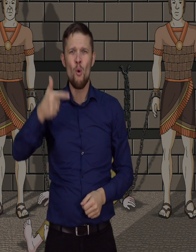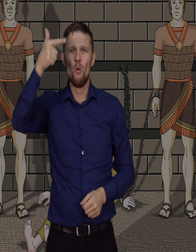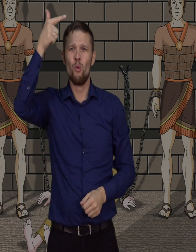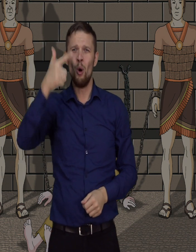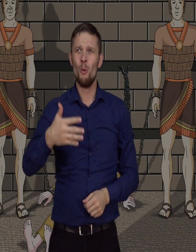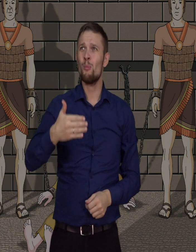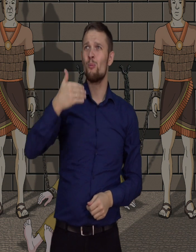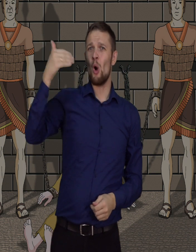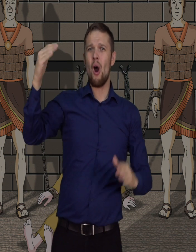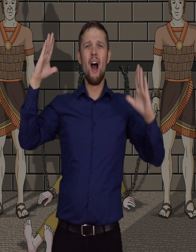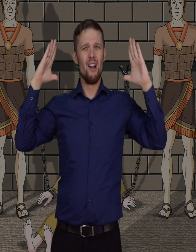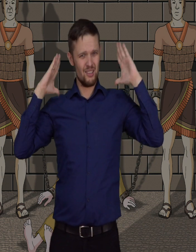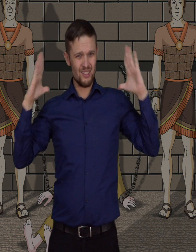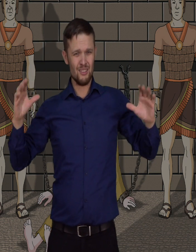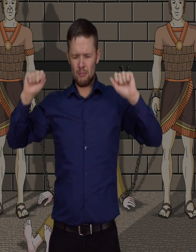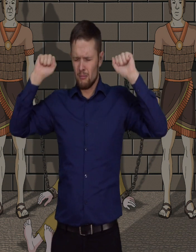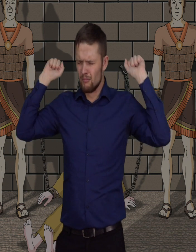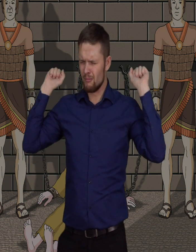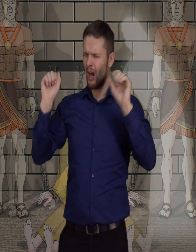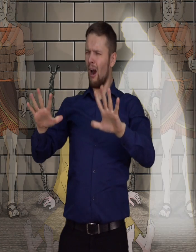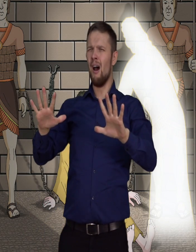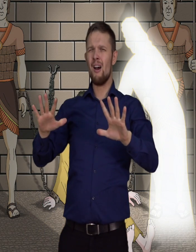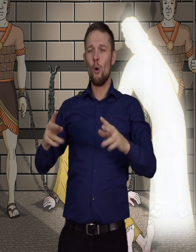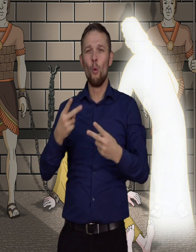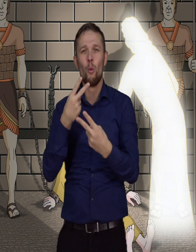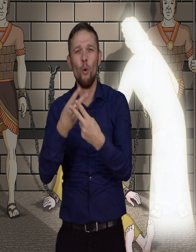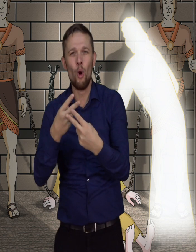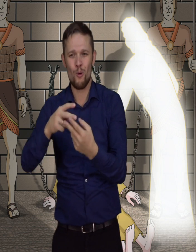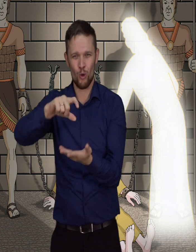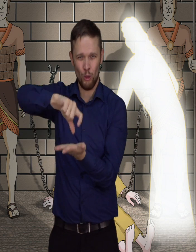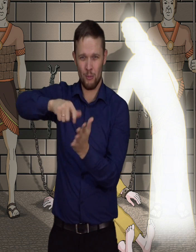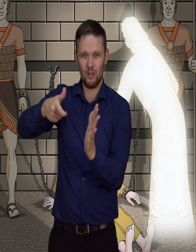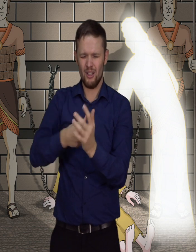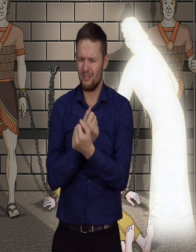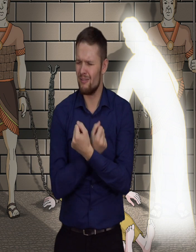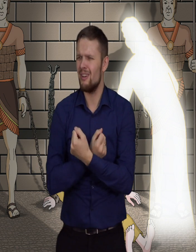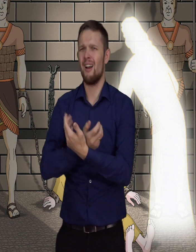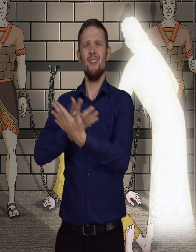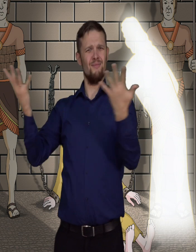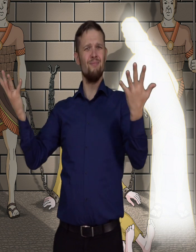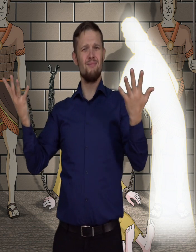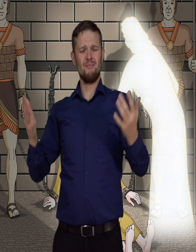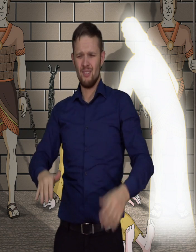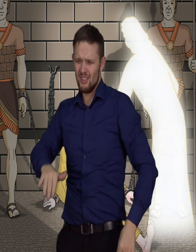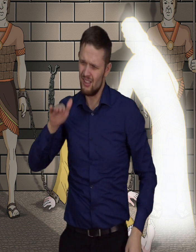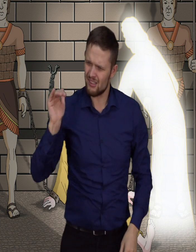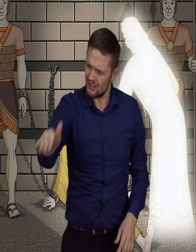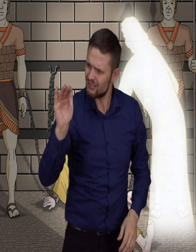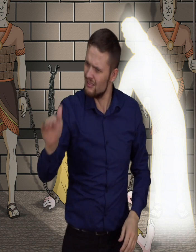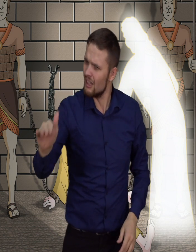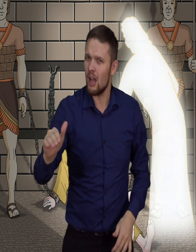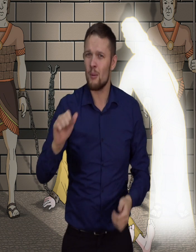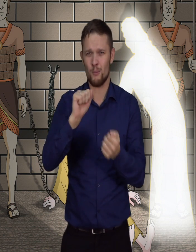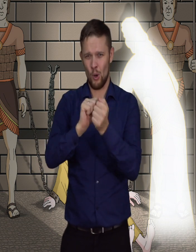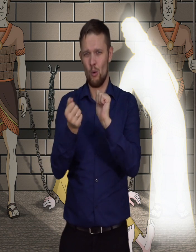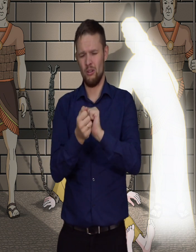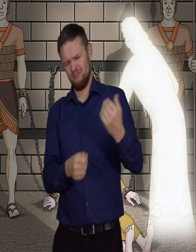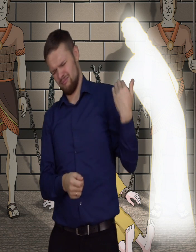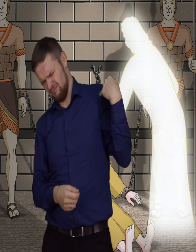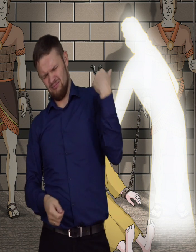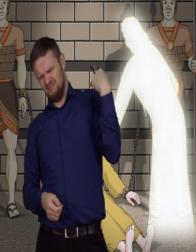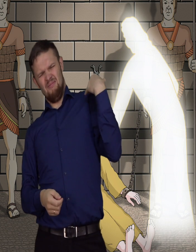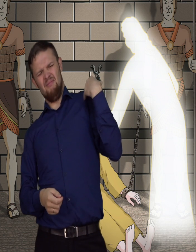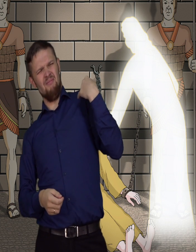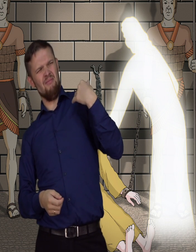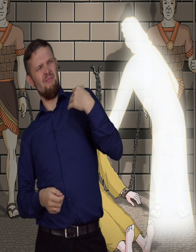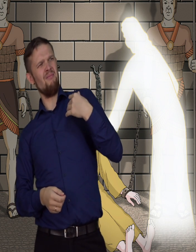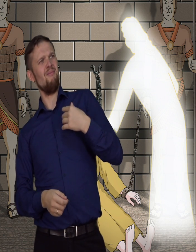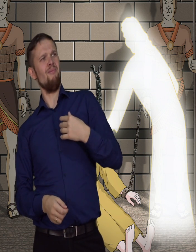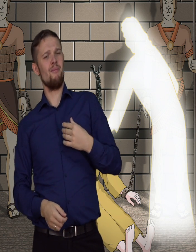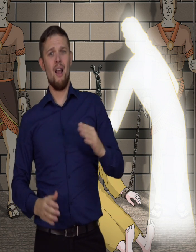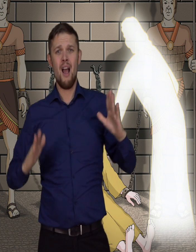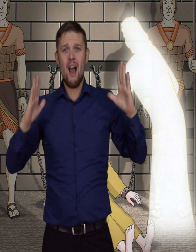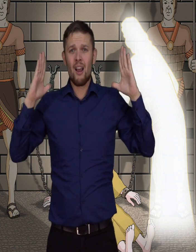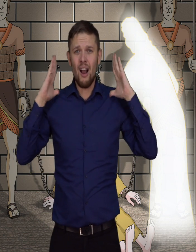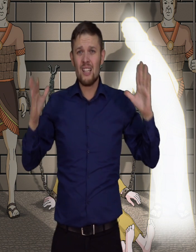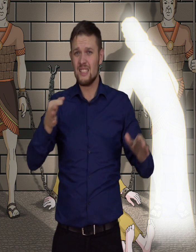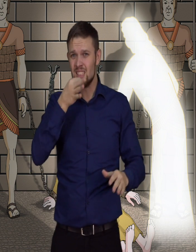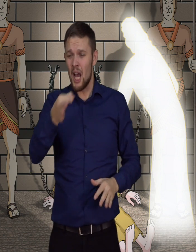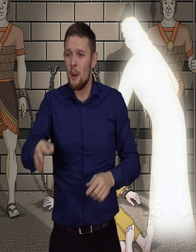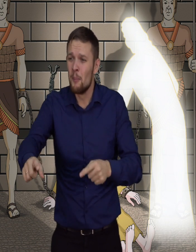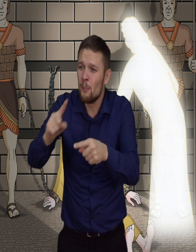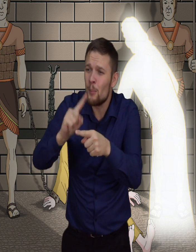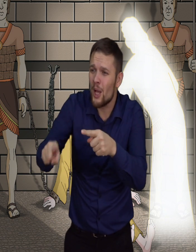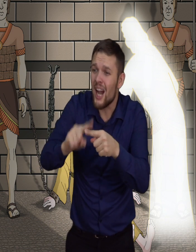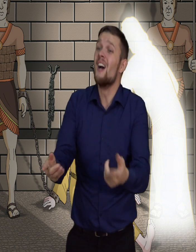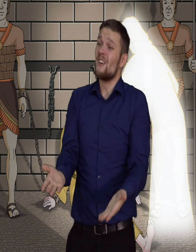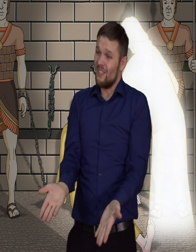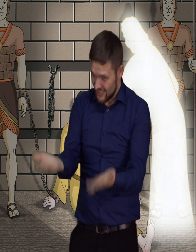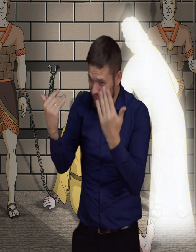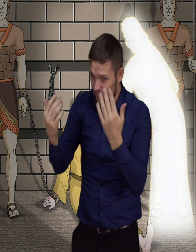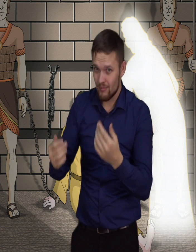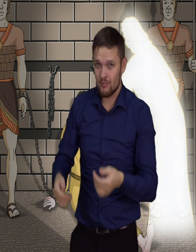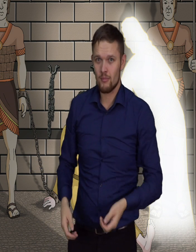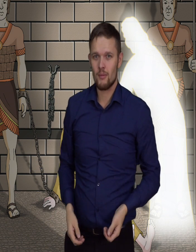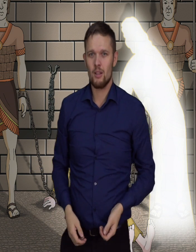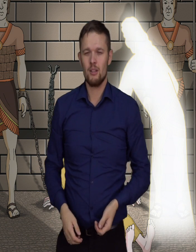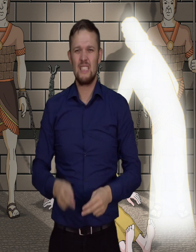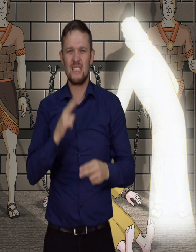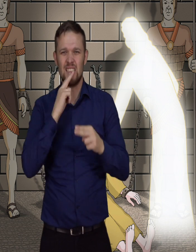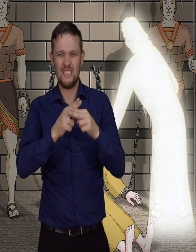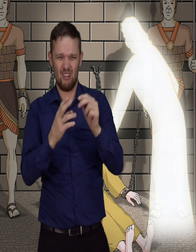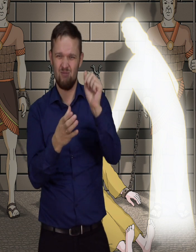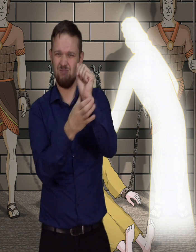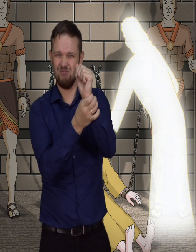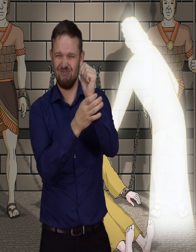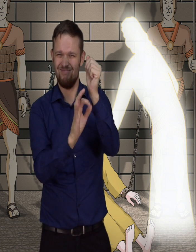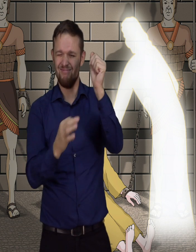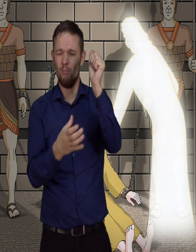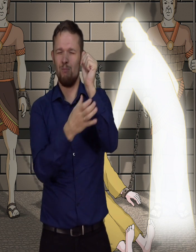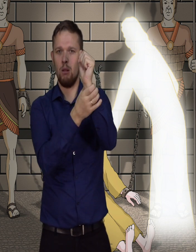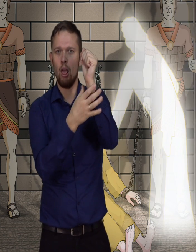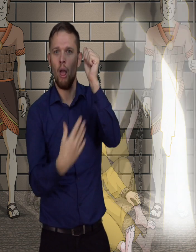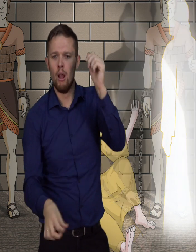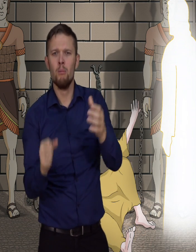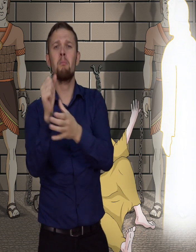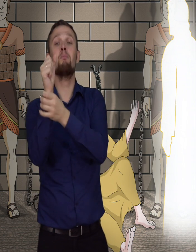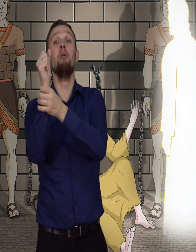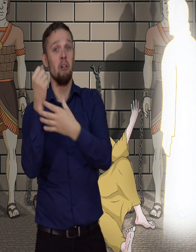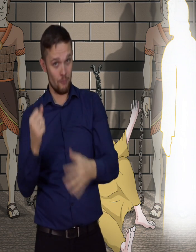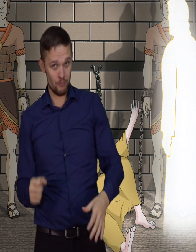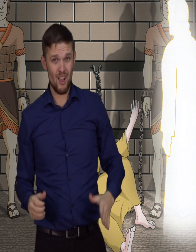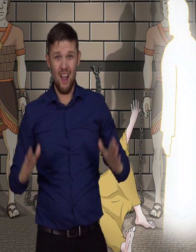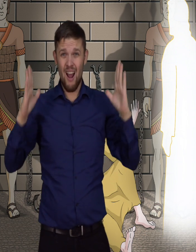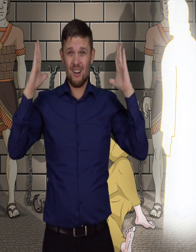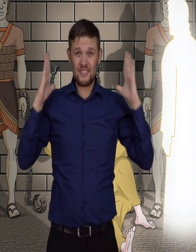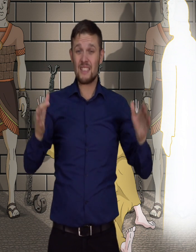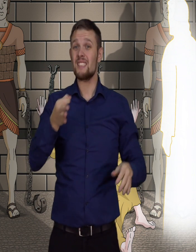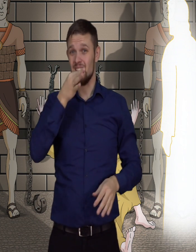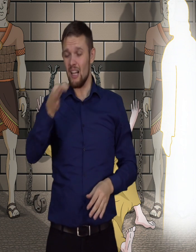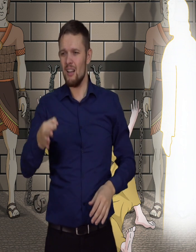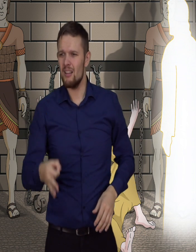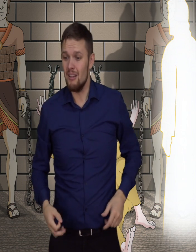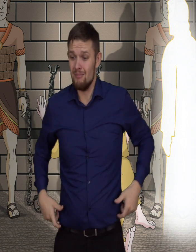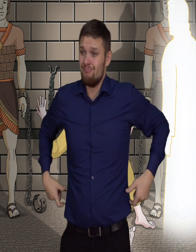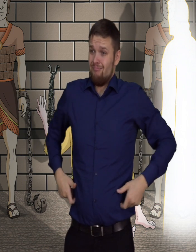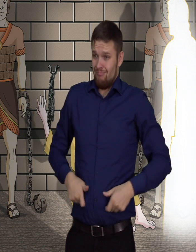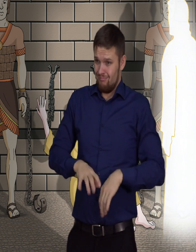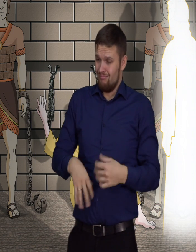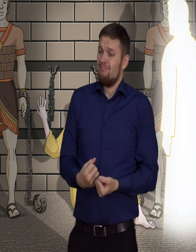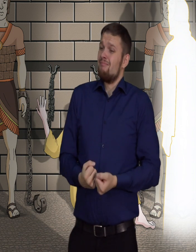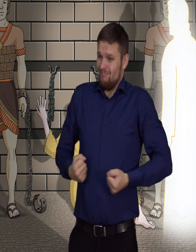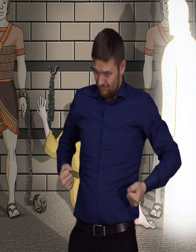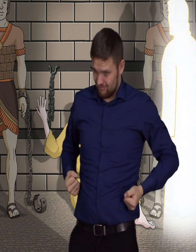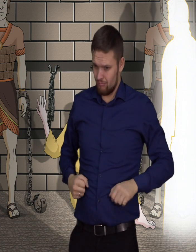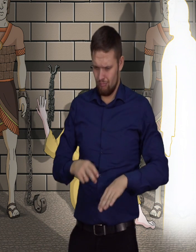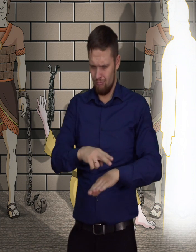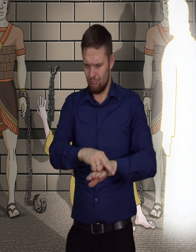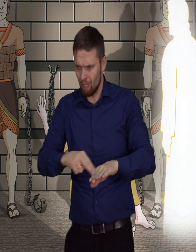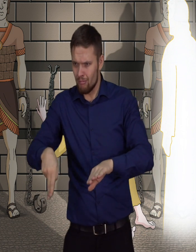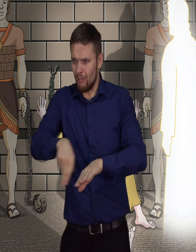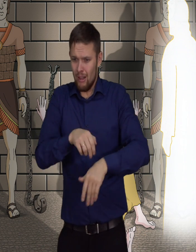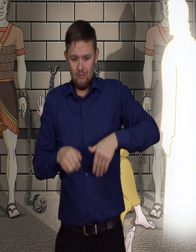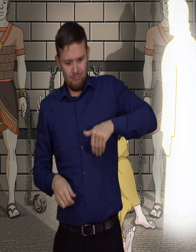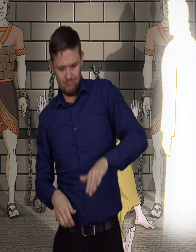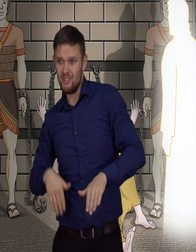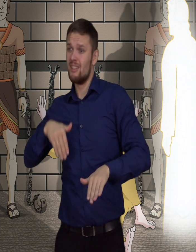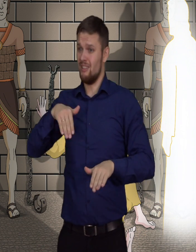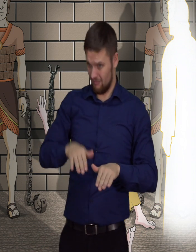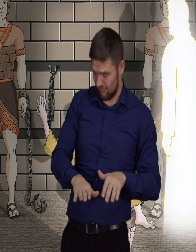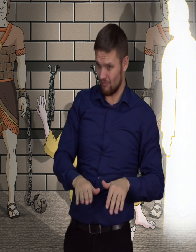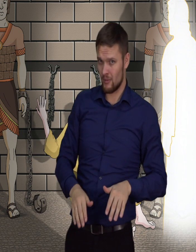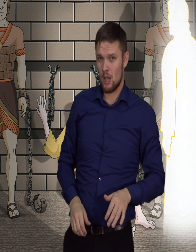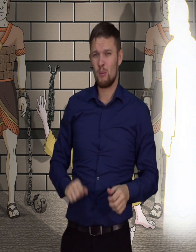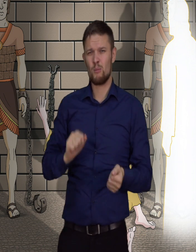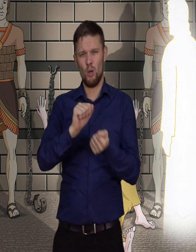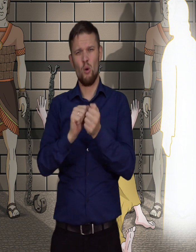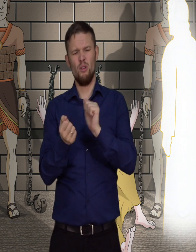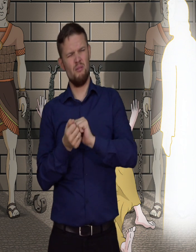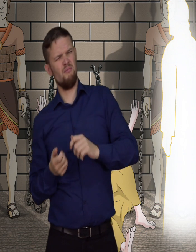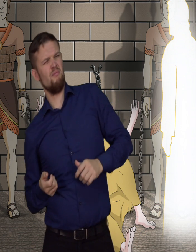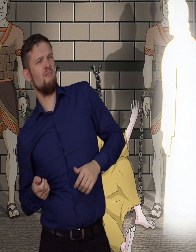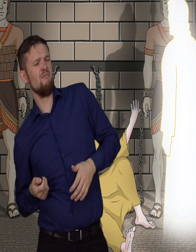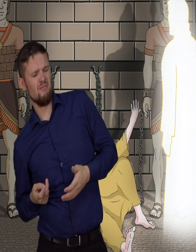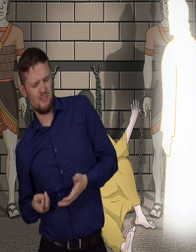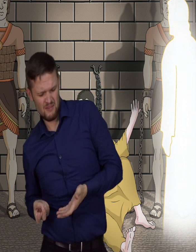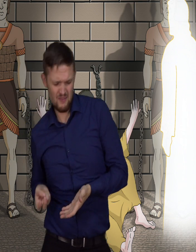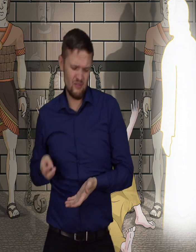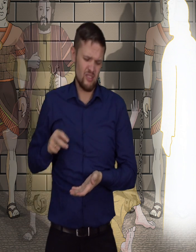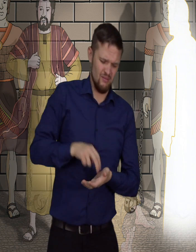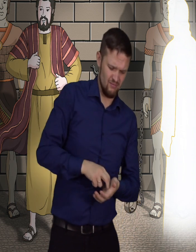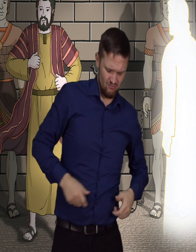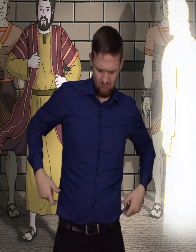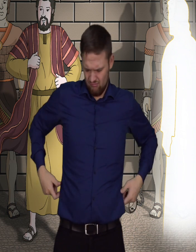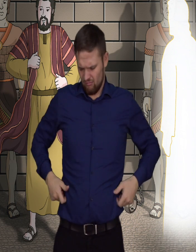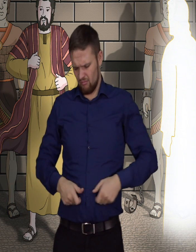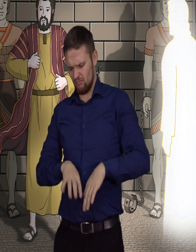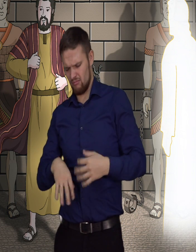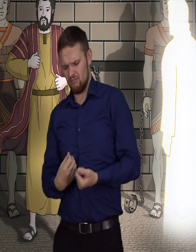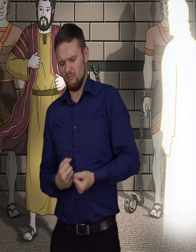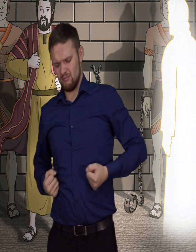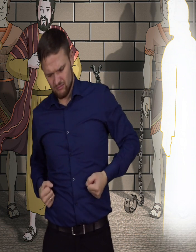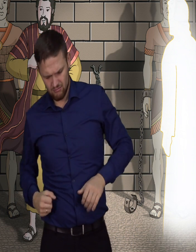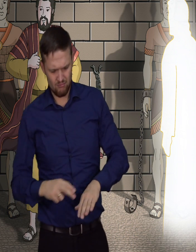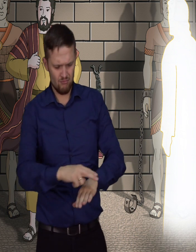Suddenly an angel of the Lord appeared and a light shone in the cell. He tapped Peter on the side and woke him up, saying, “Get up quickly.” And the chains fell off his wrists. “Get dressed and put on your sandals,” said the angel.